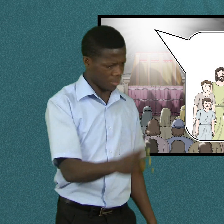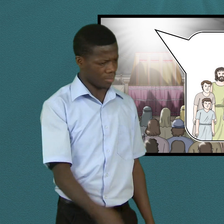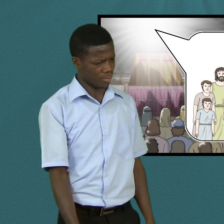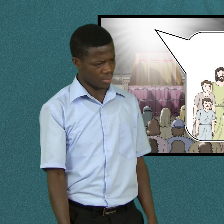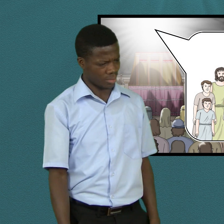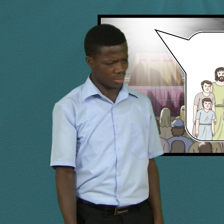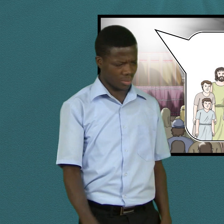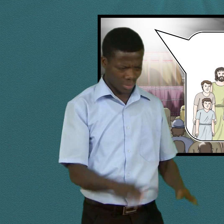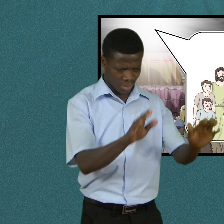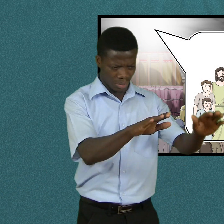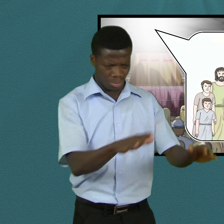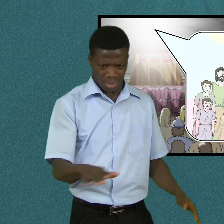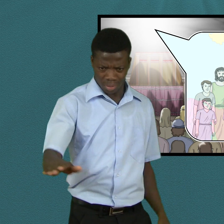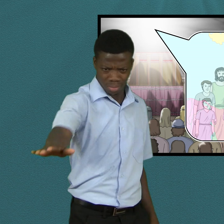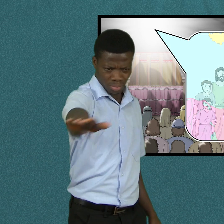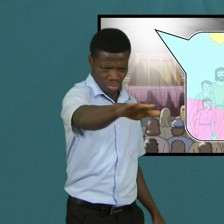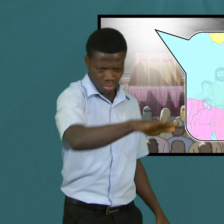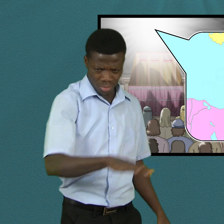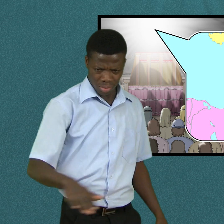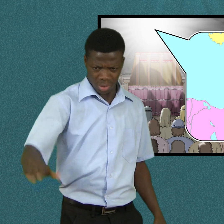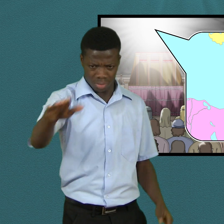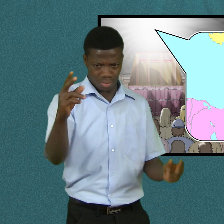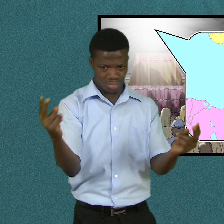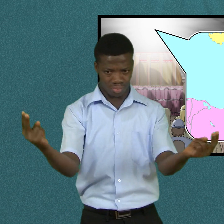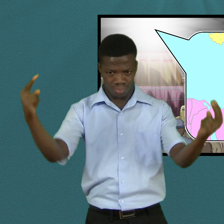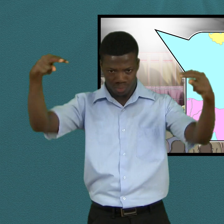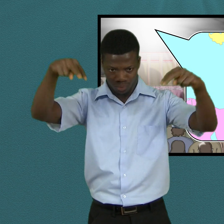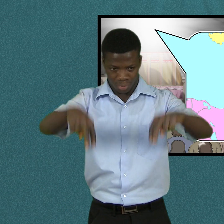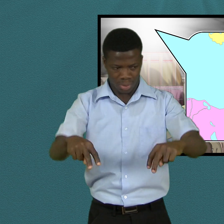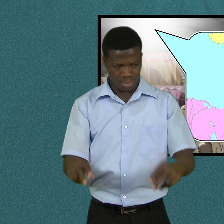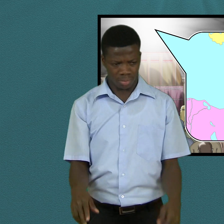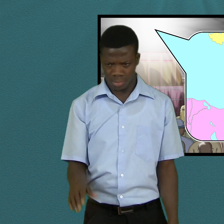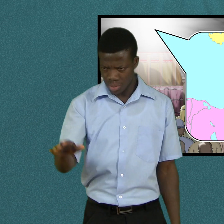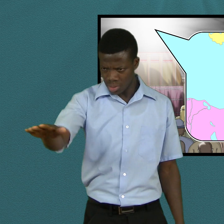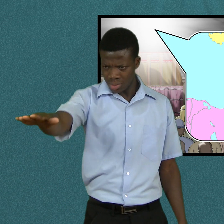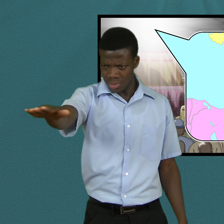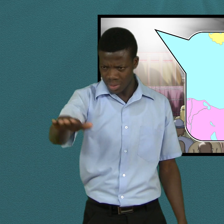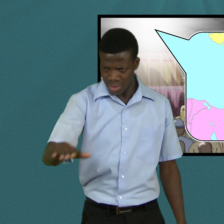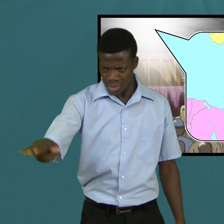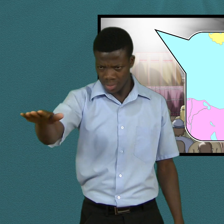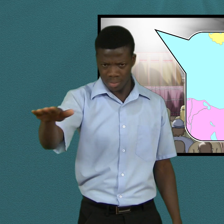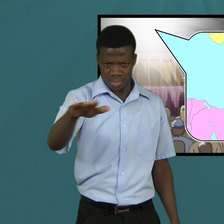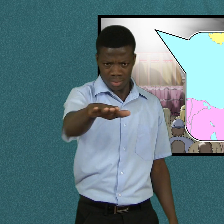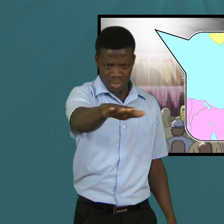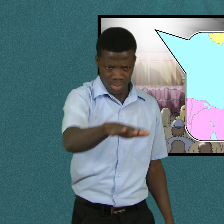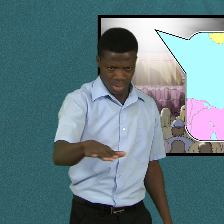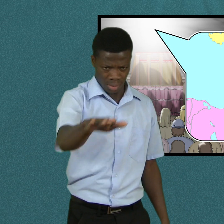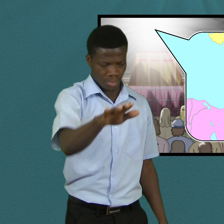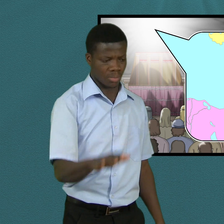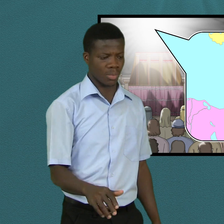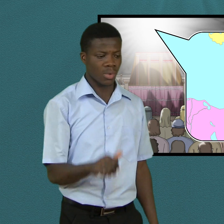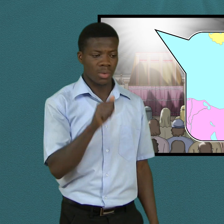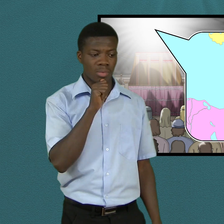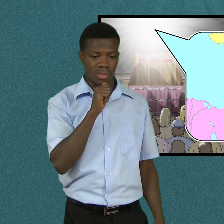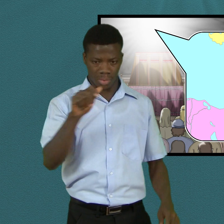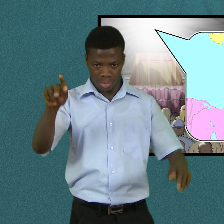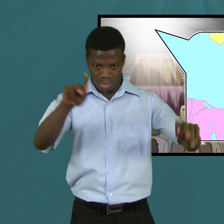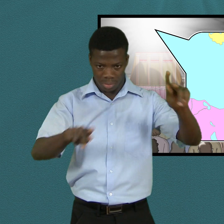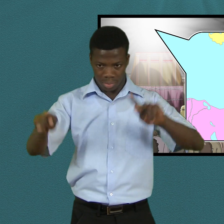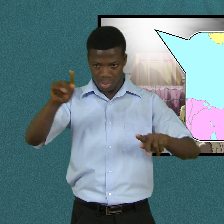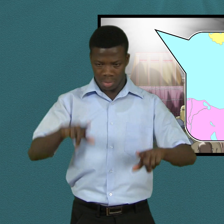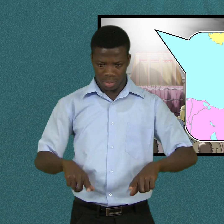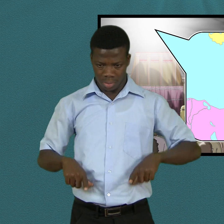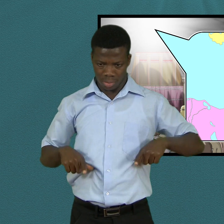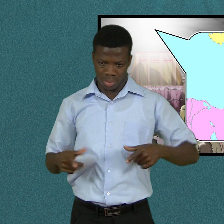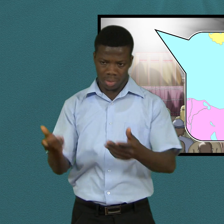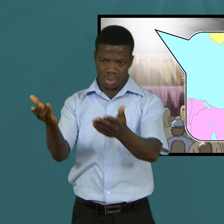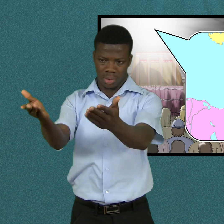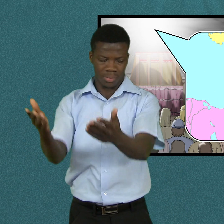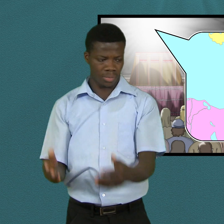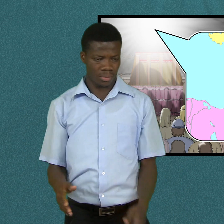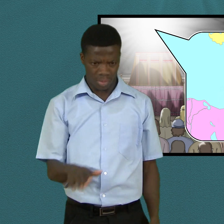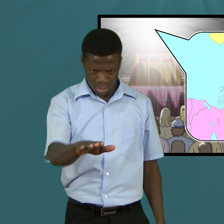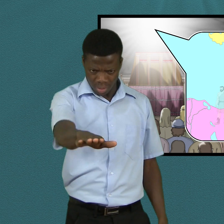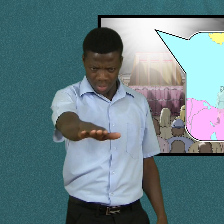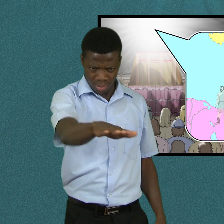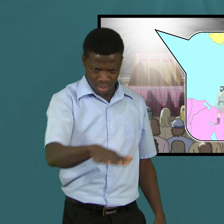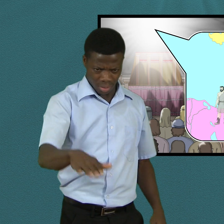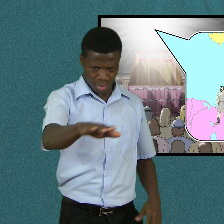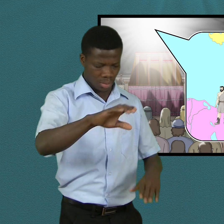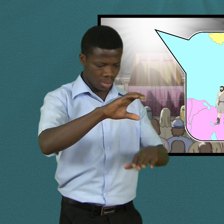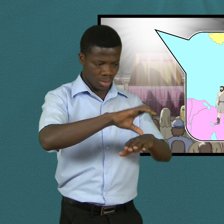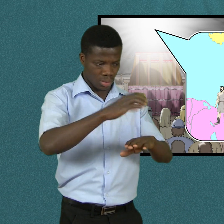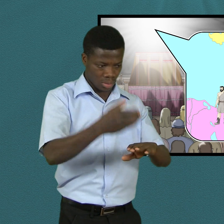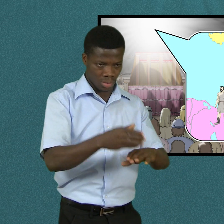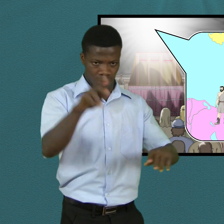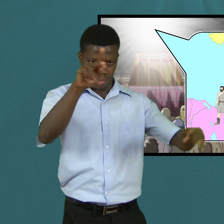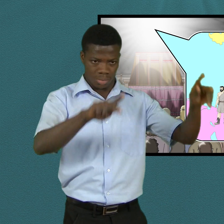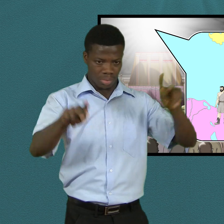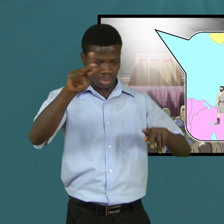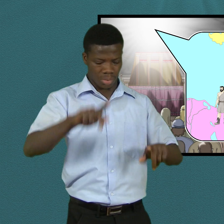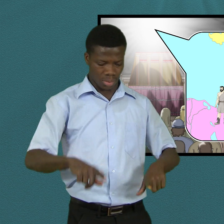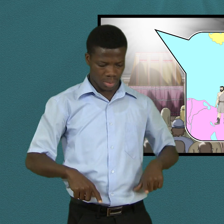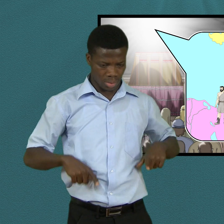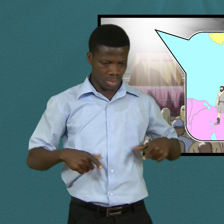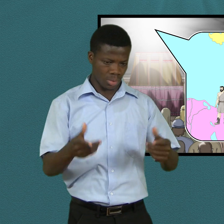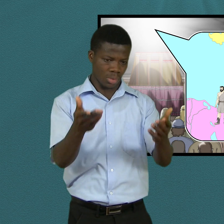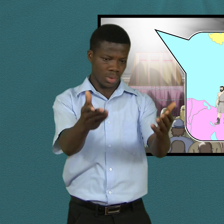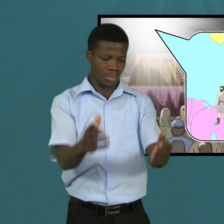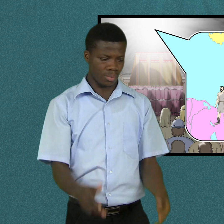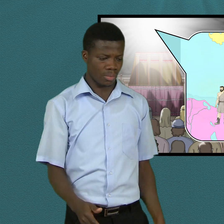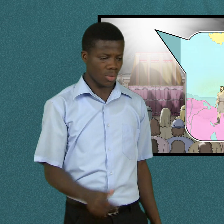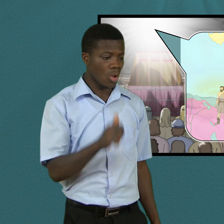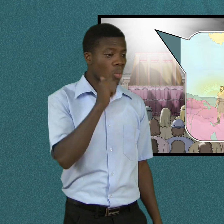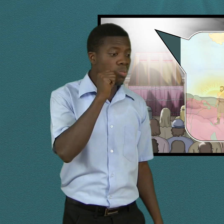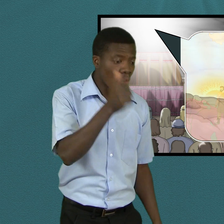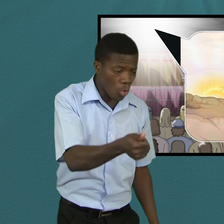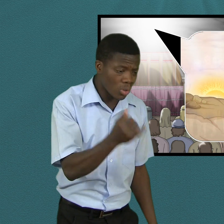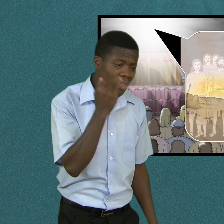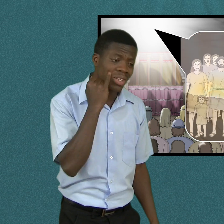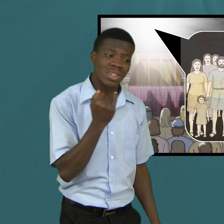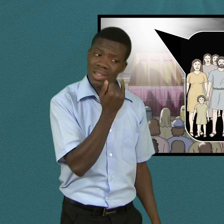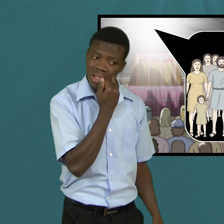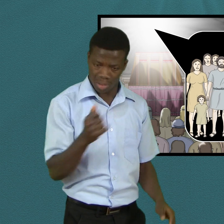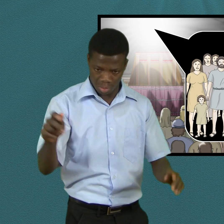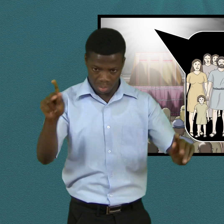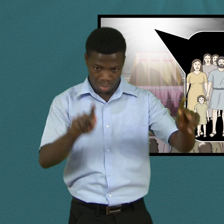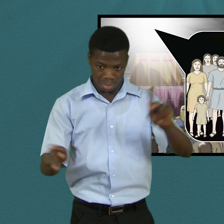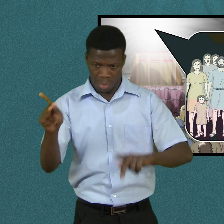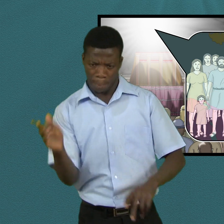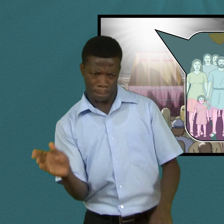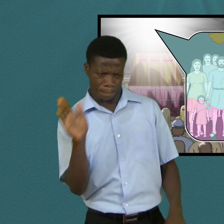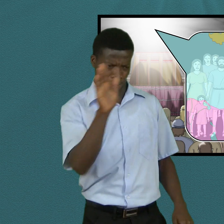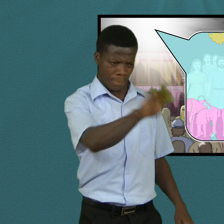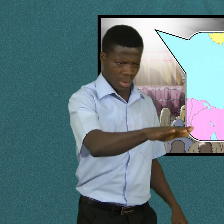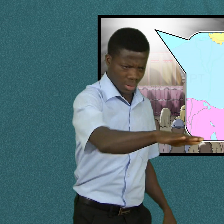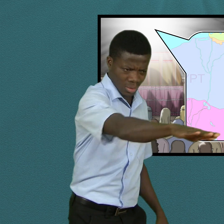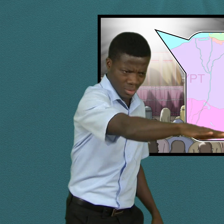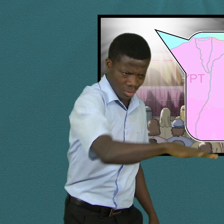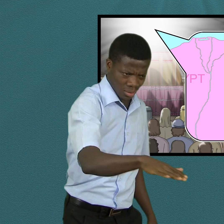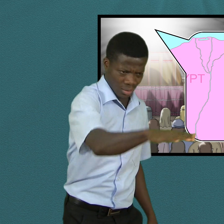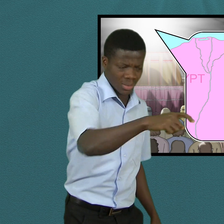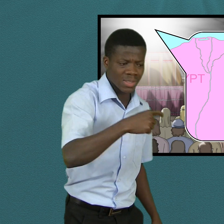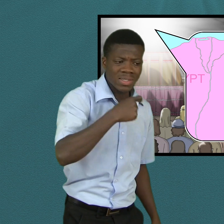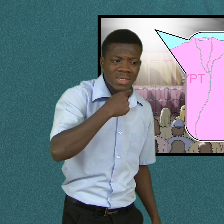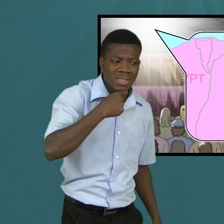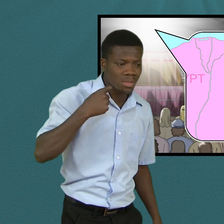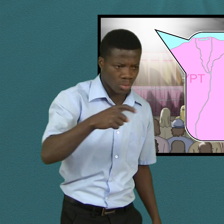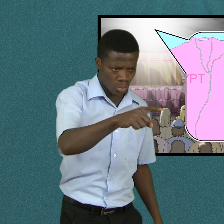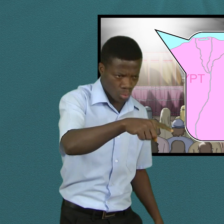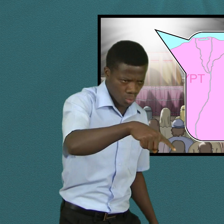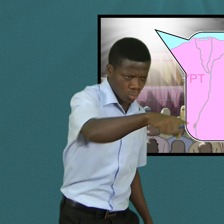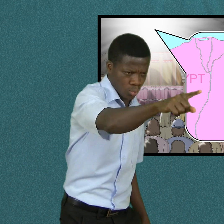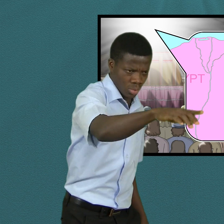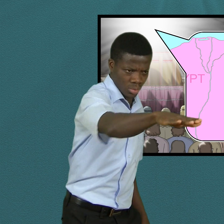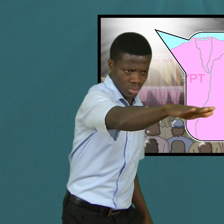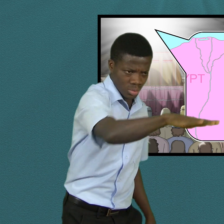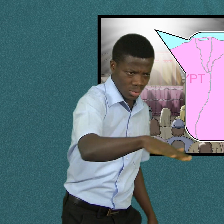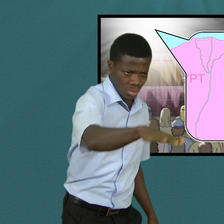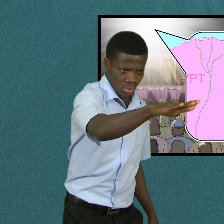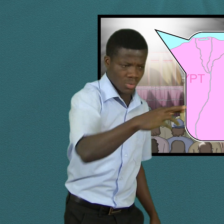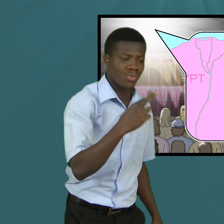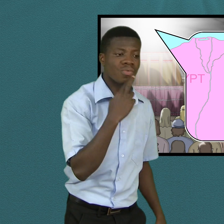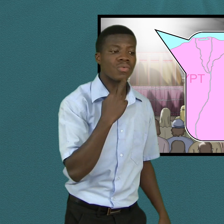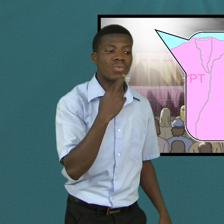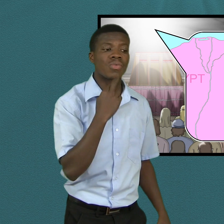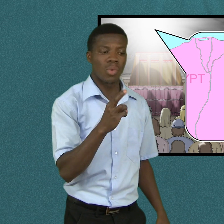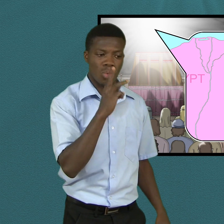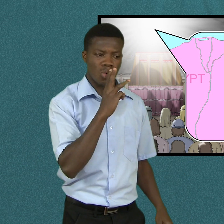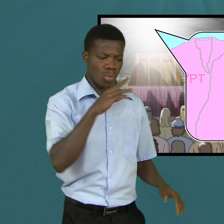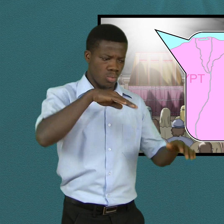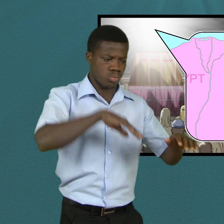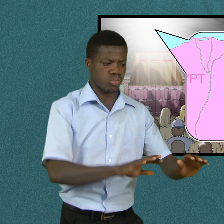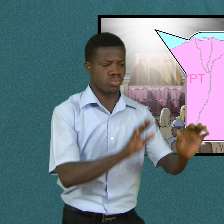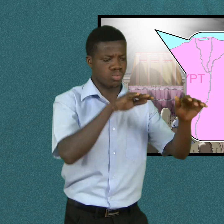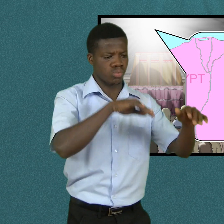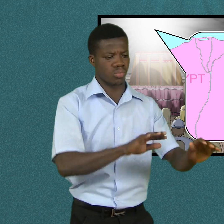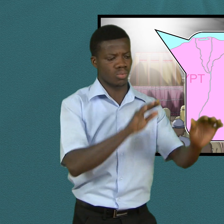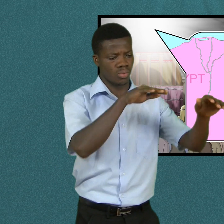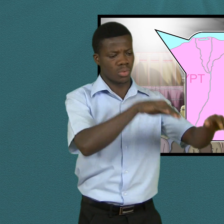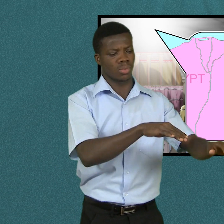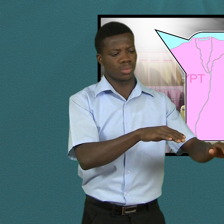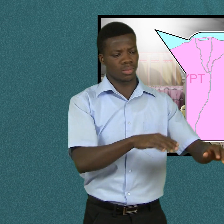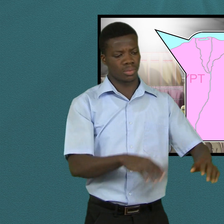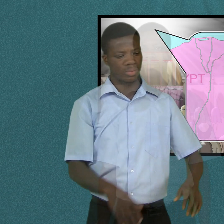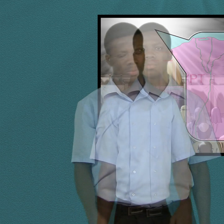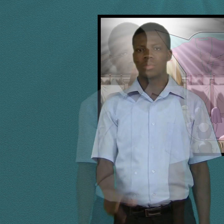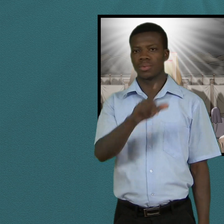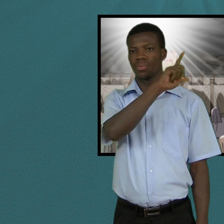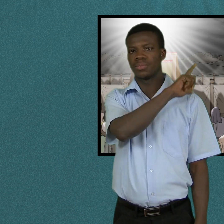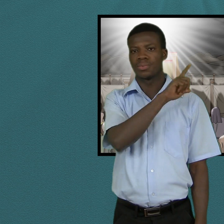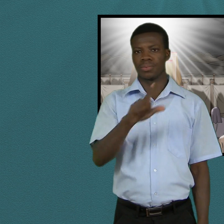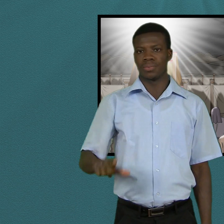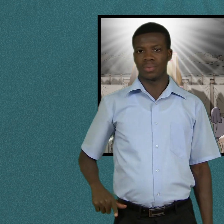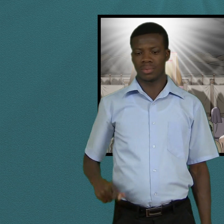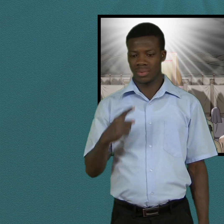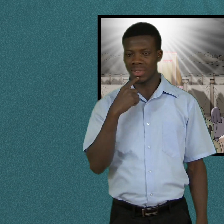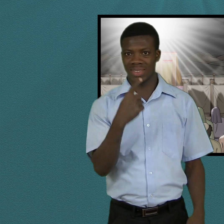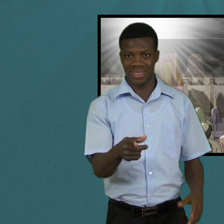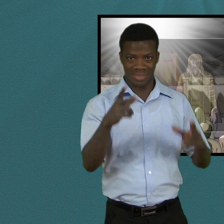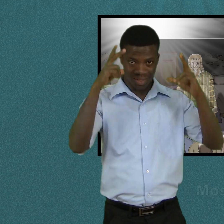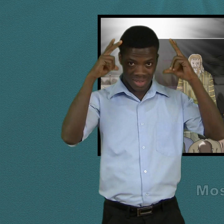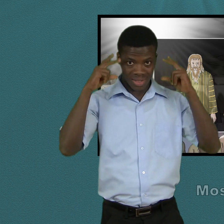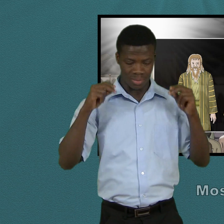Now since the Amalekites and Canaanites are living in the valleys, turn back tomorrow and head for the wilderness along the route to the Red Sea.”